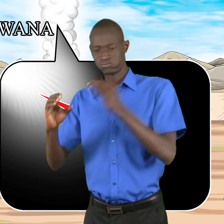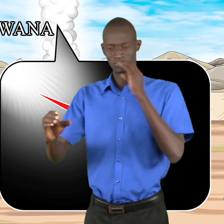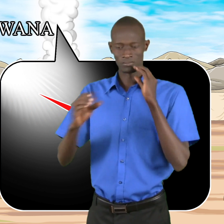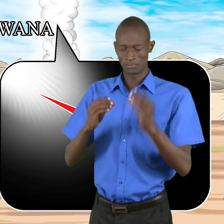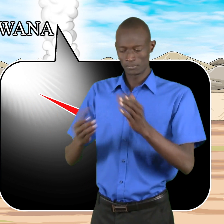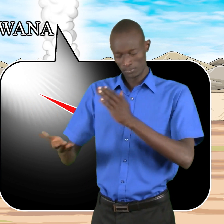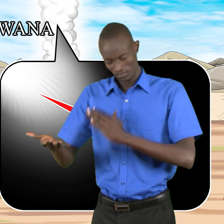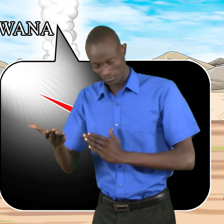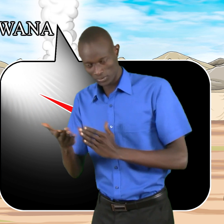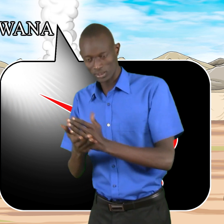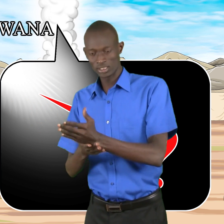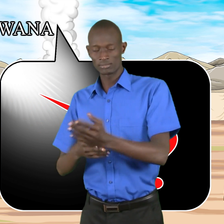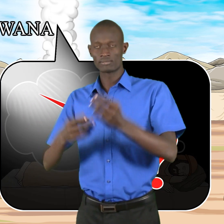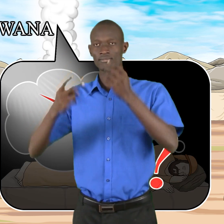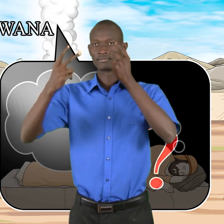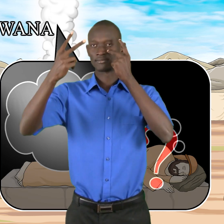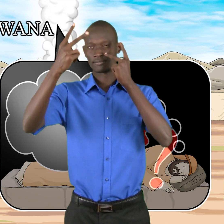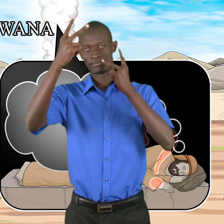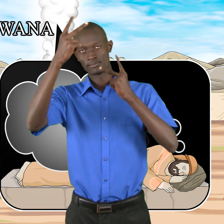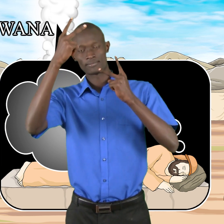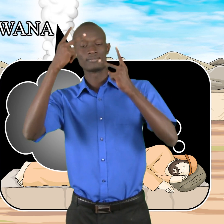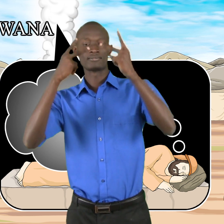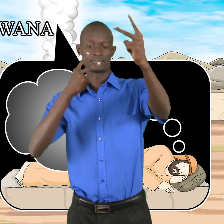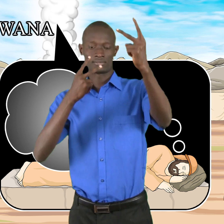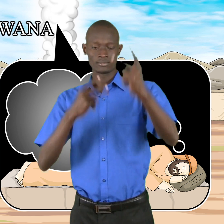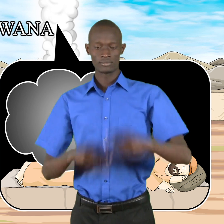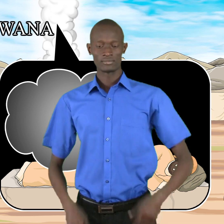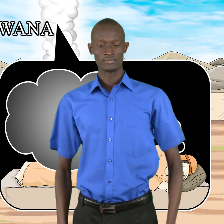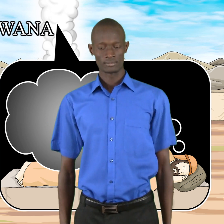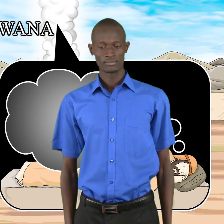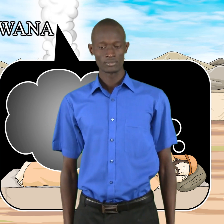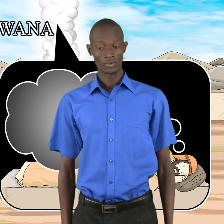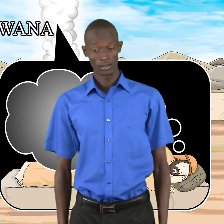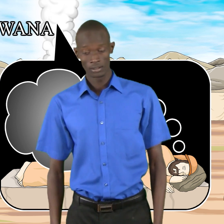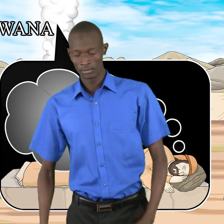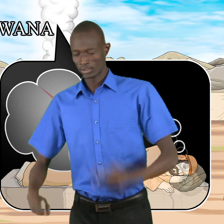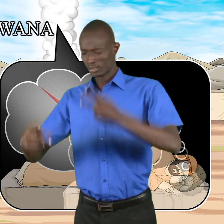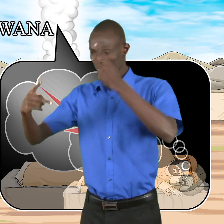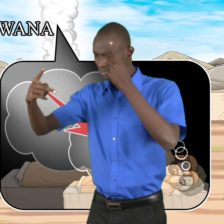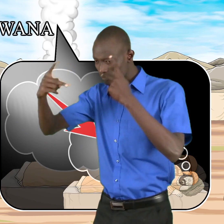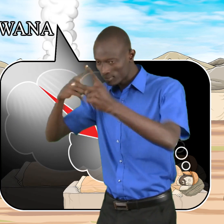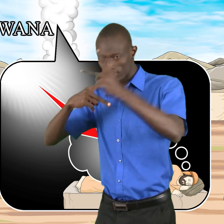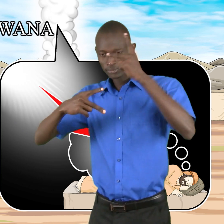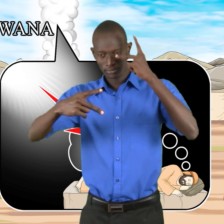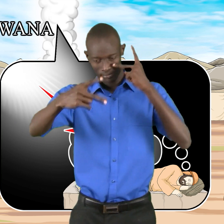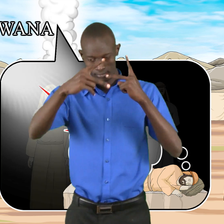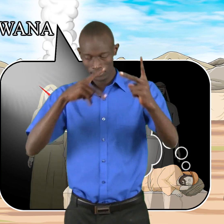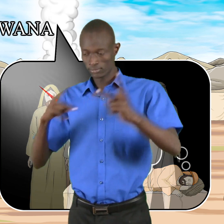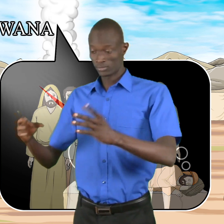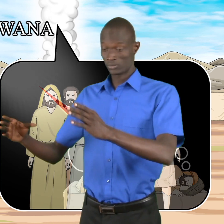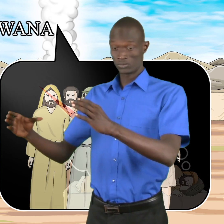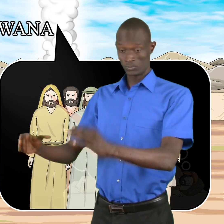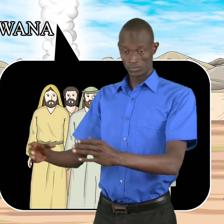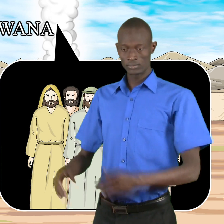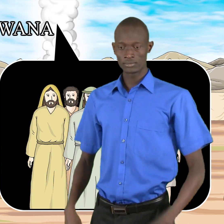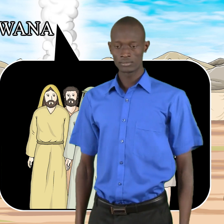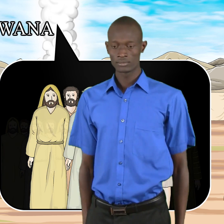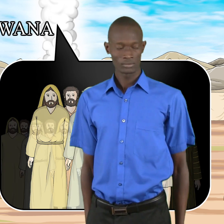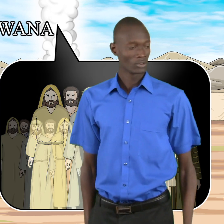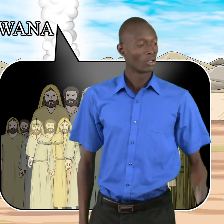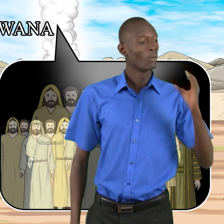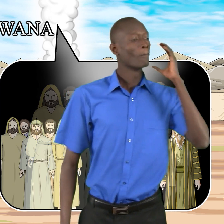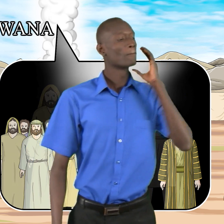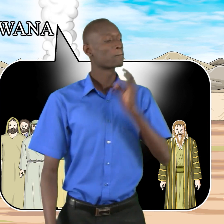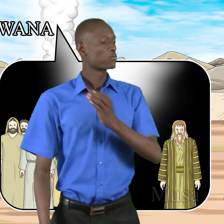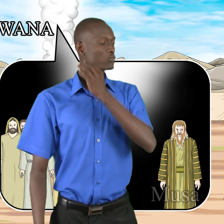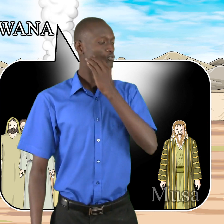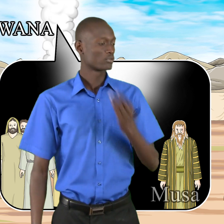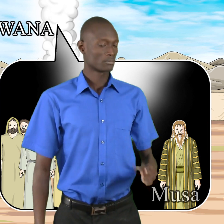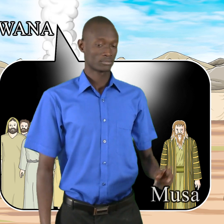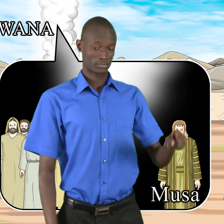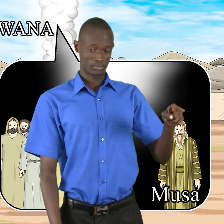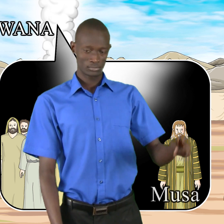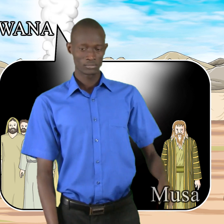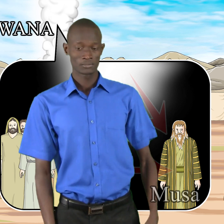I will speak to him in a dream.